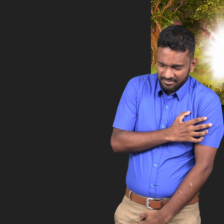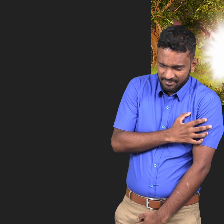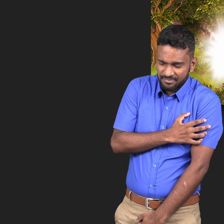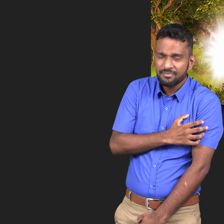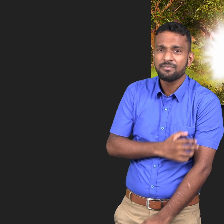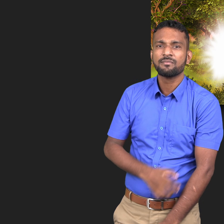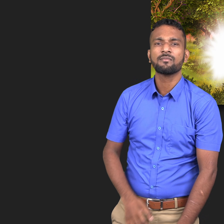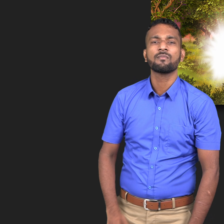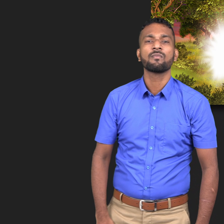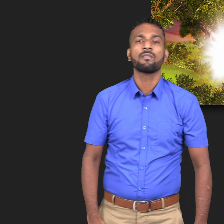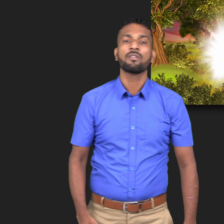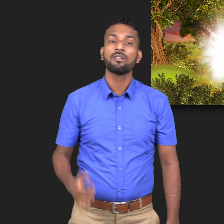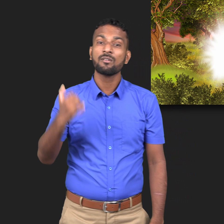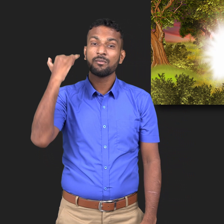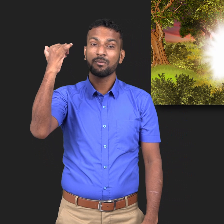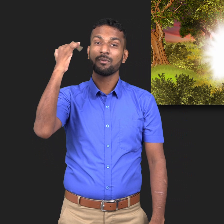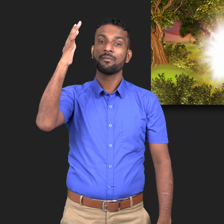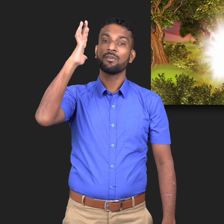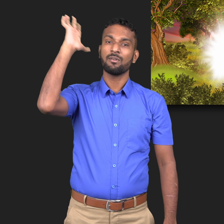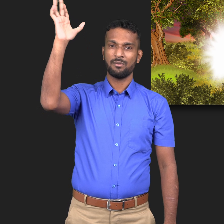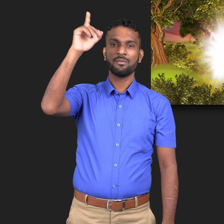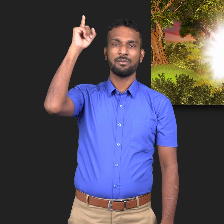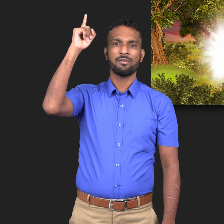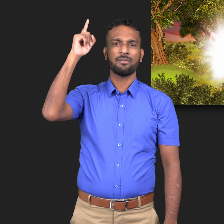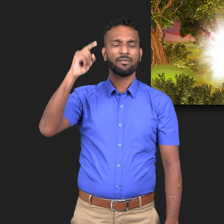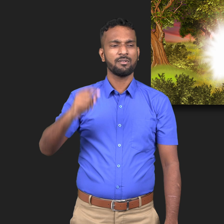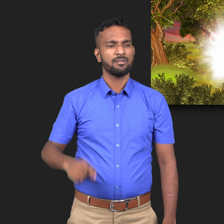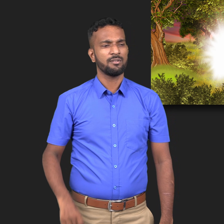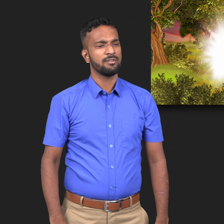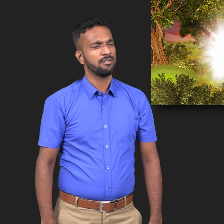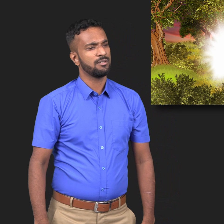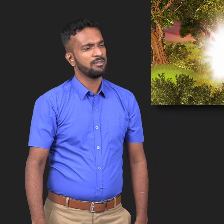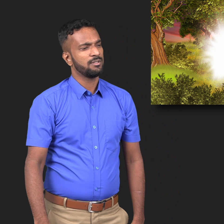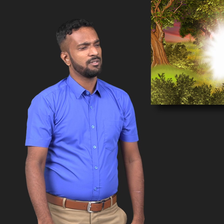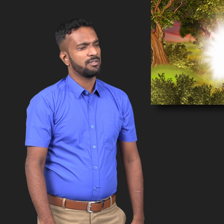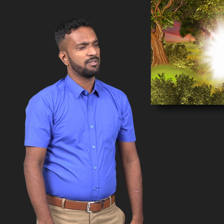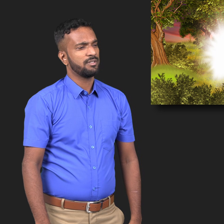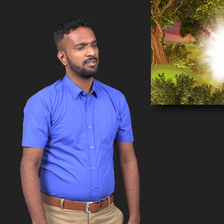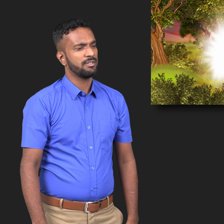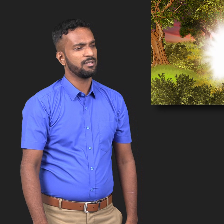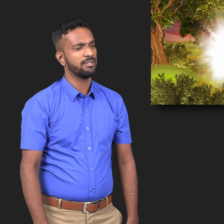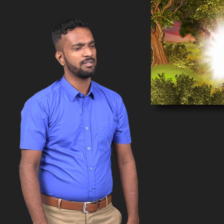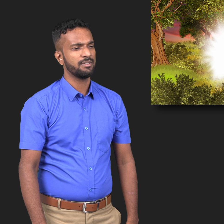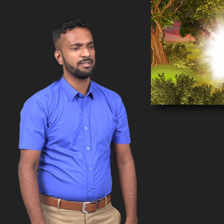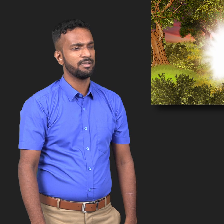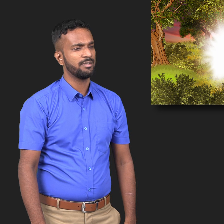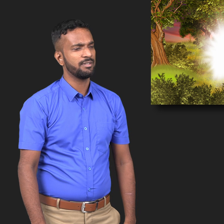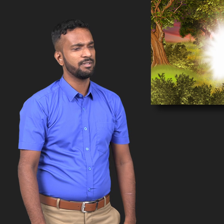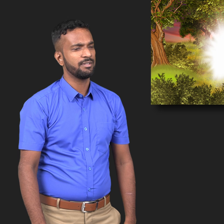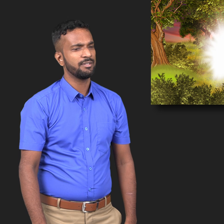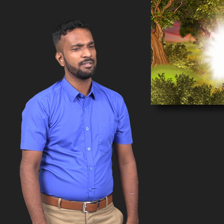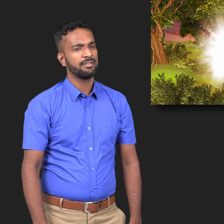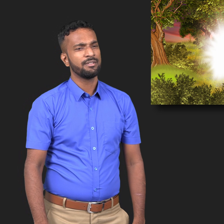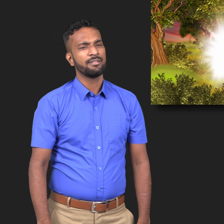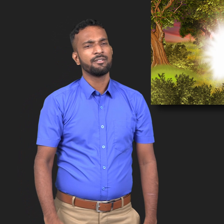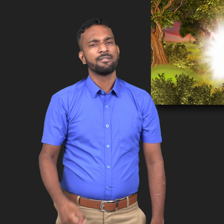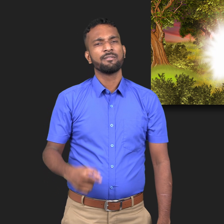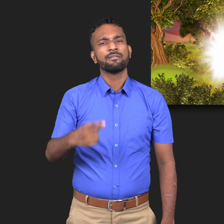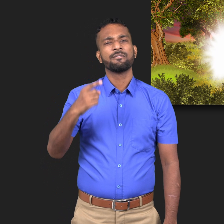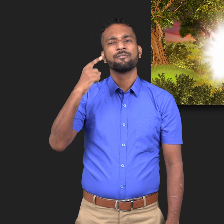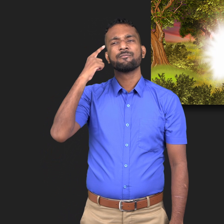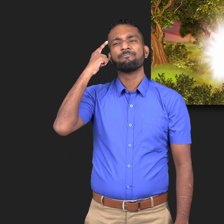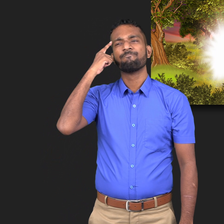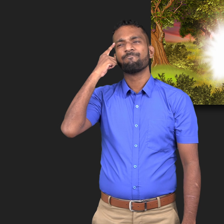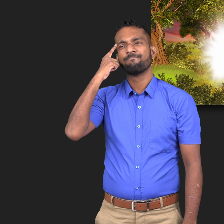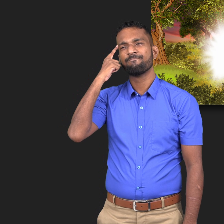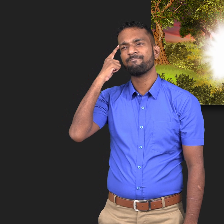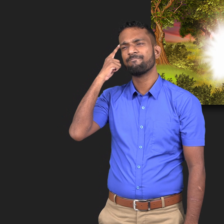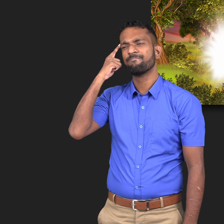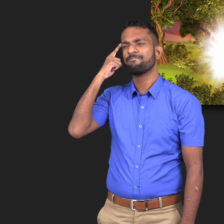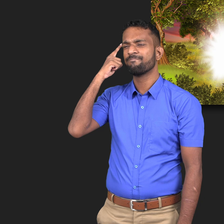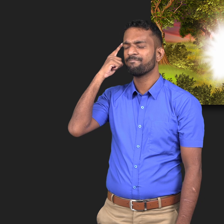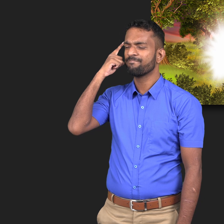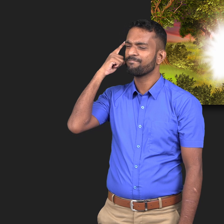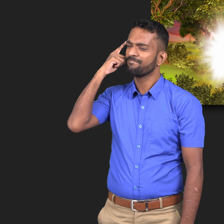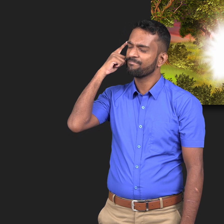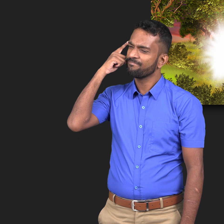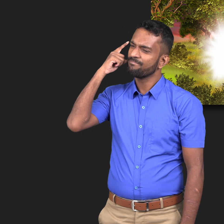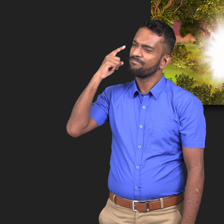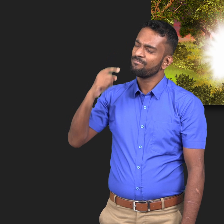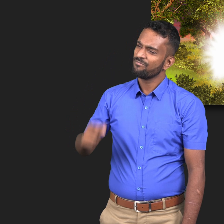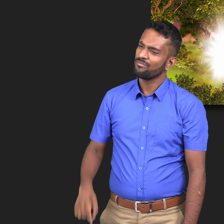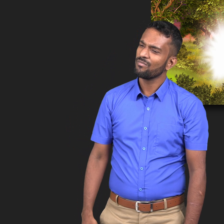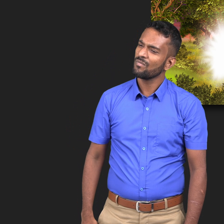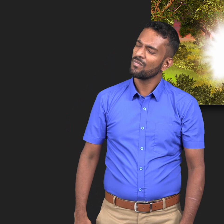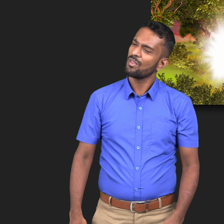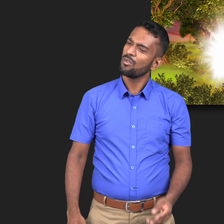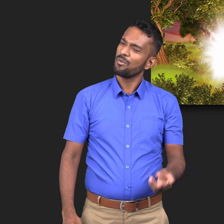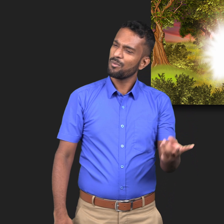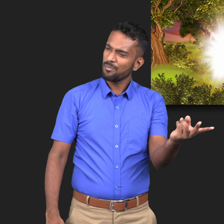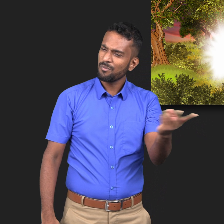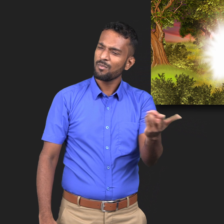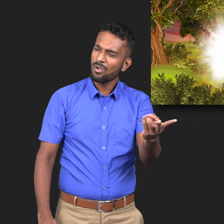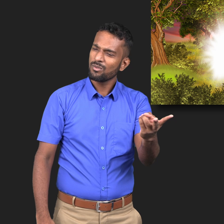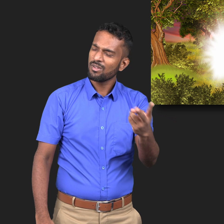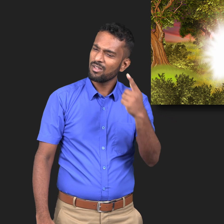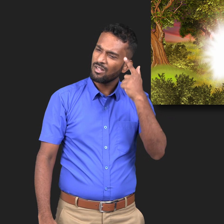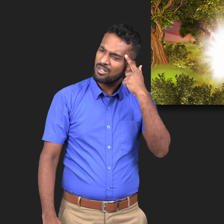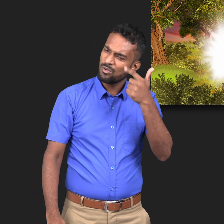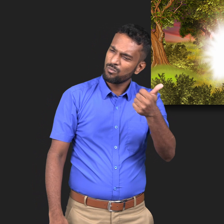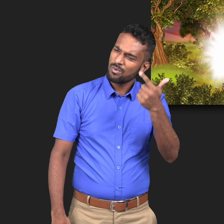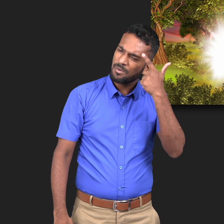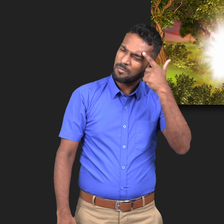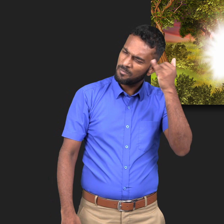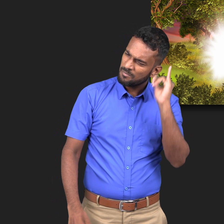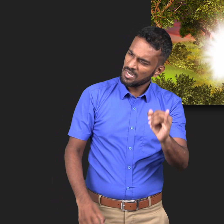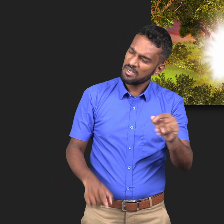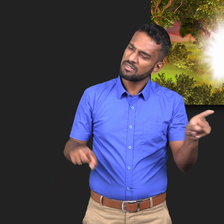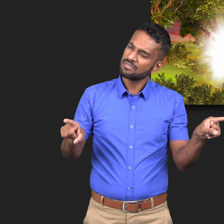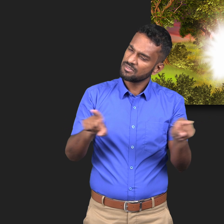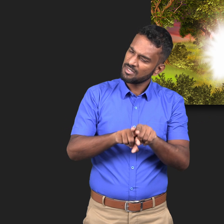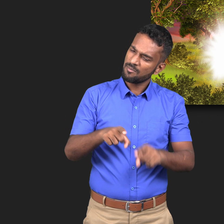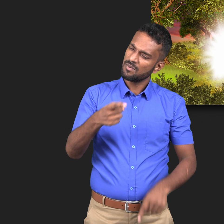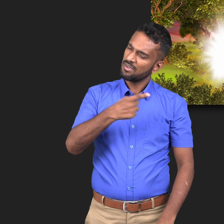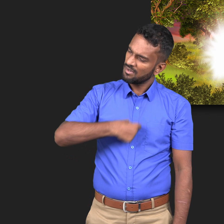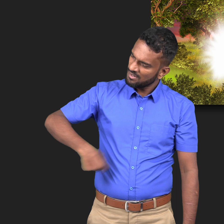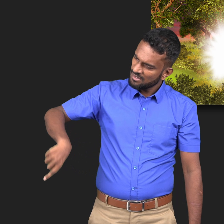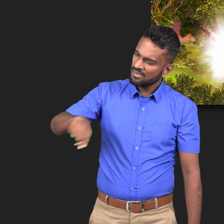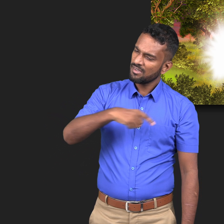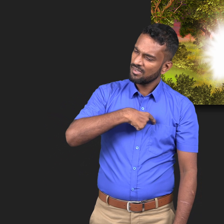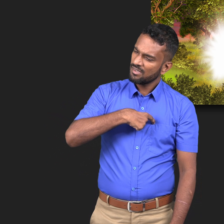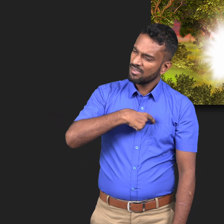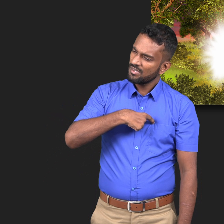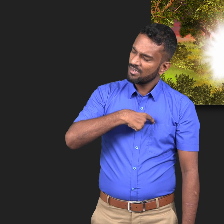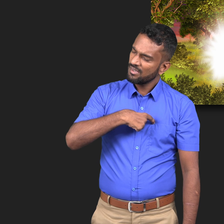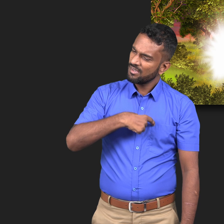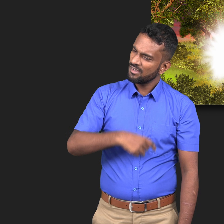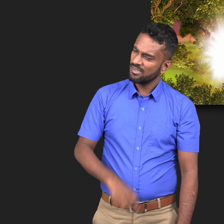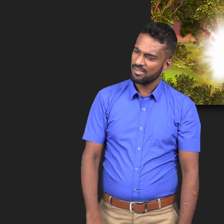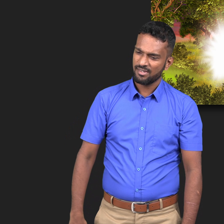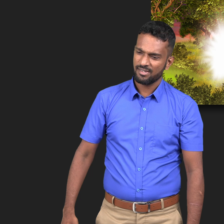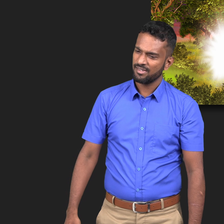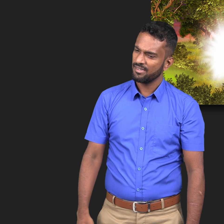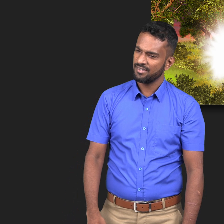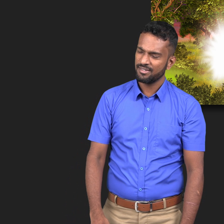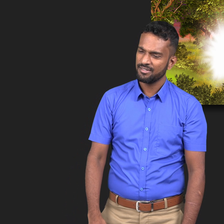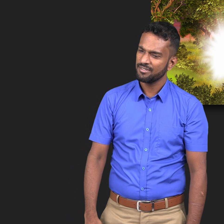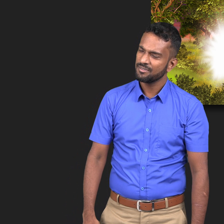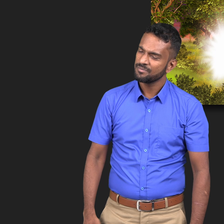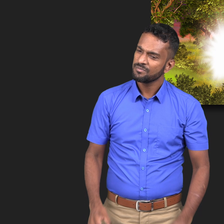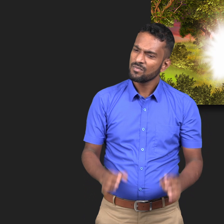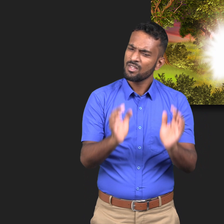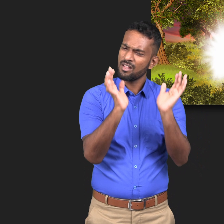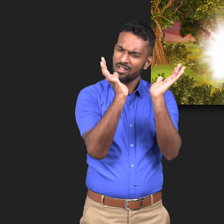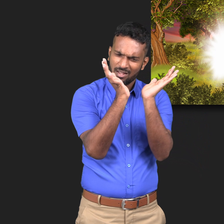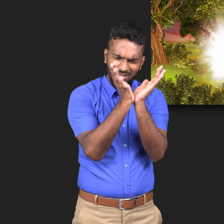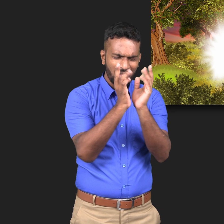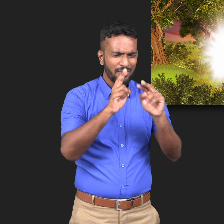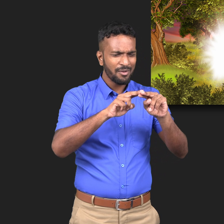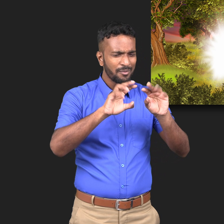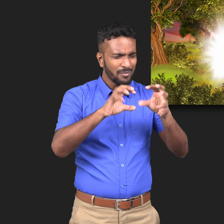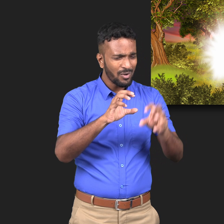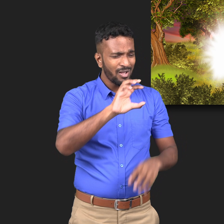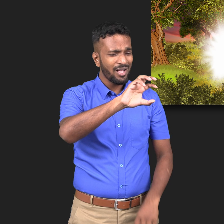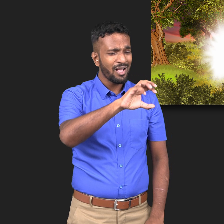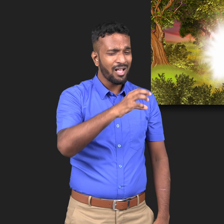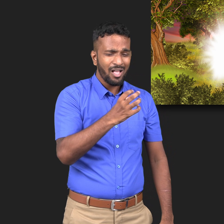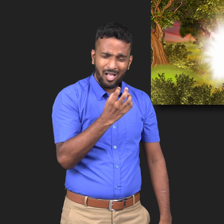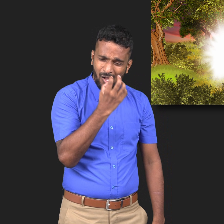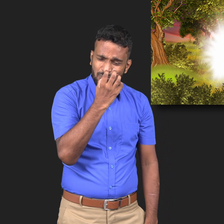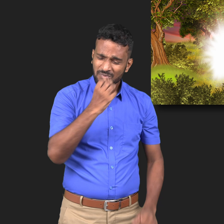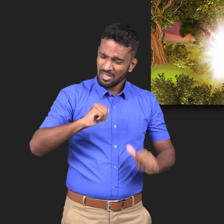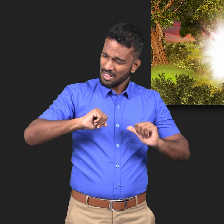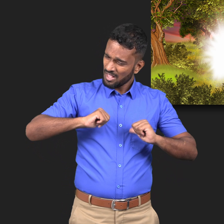Then the LORD God said, “Behold, the man has become like one of Us, knowing good and evil.